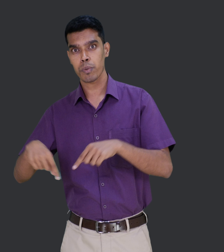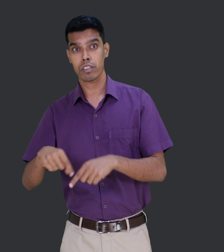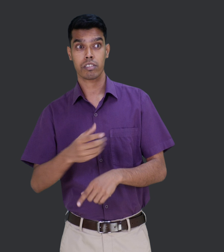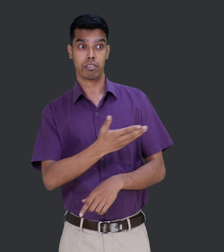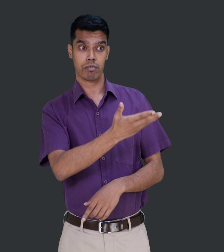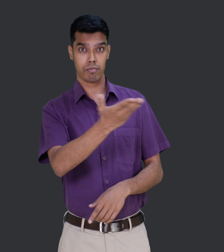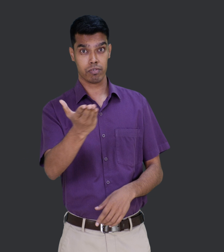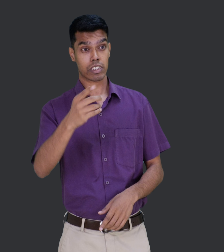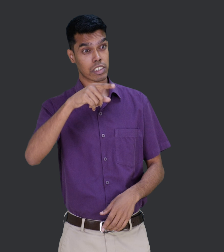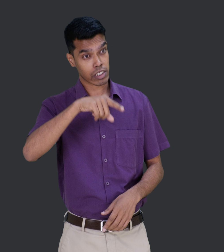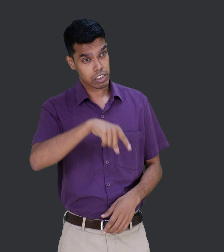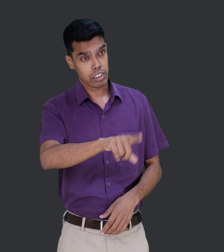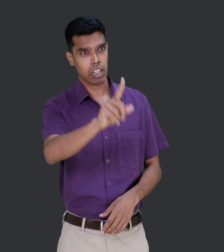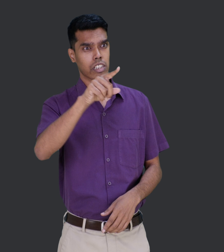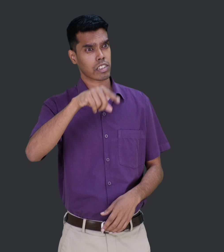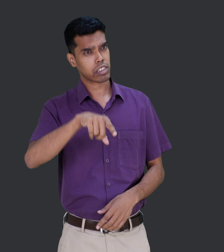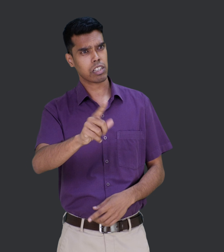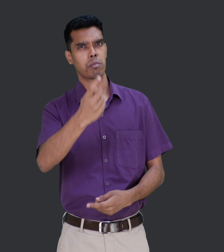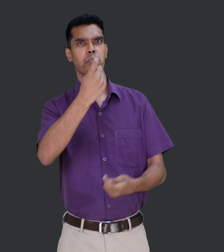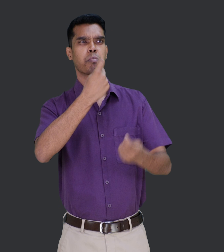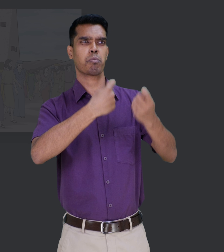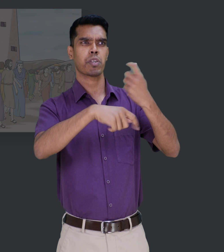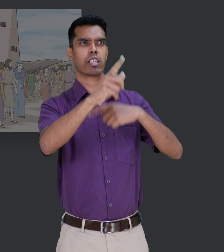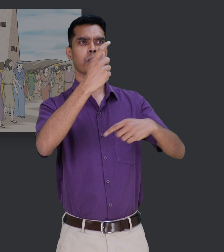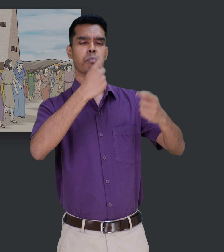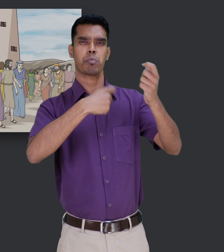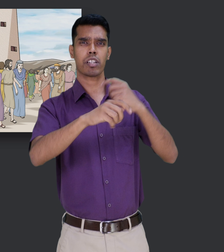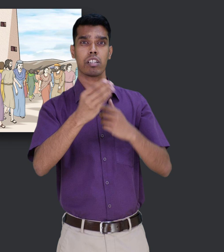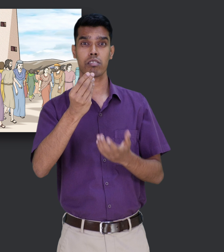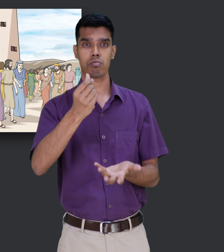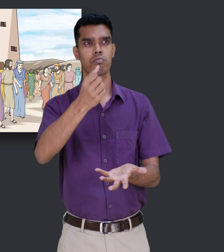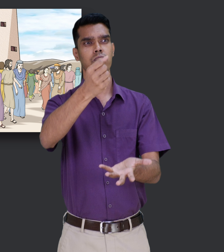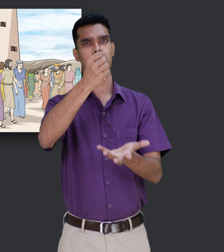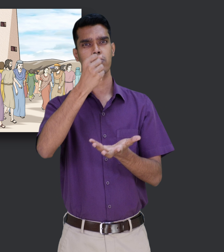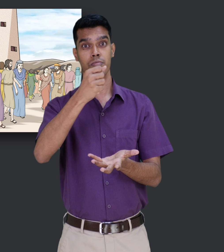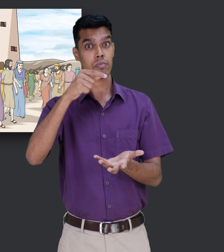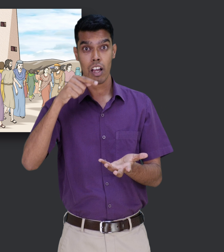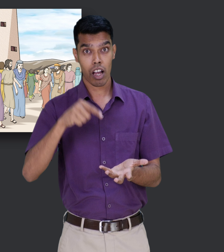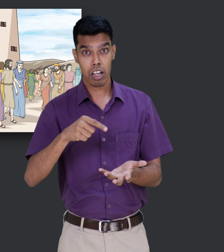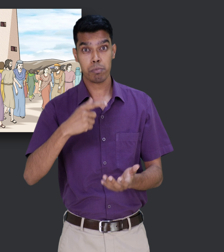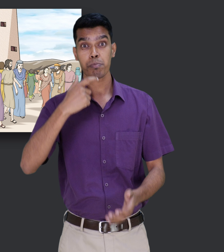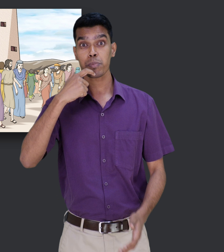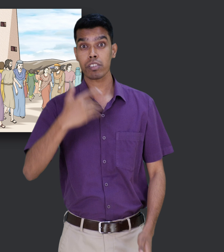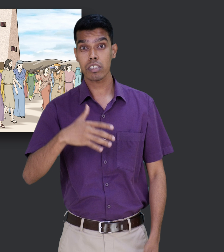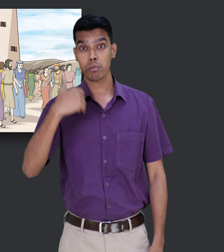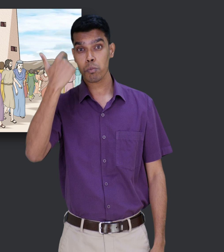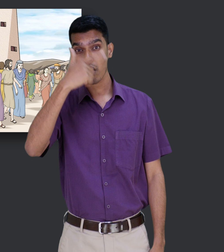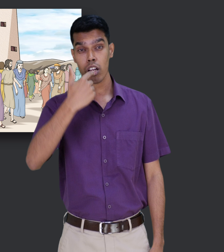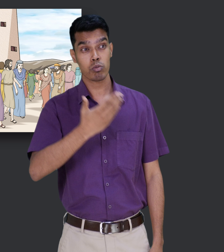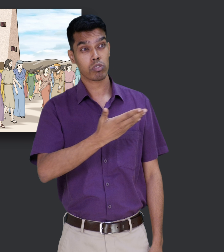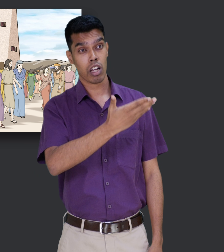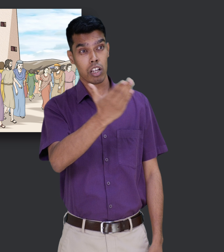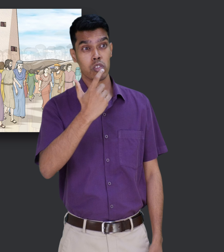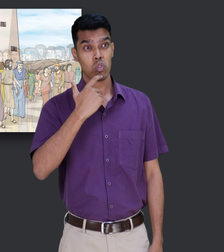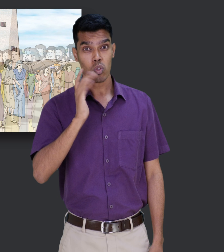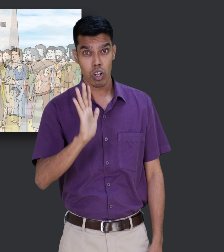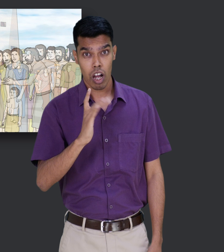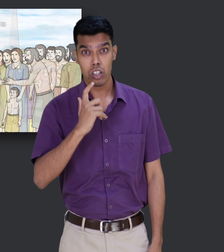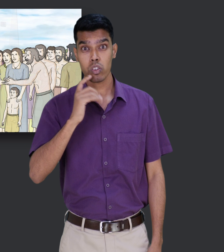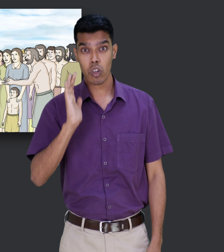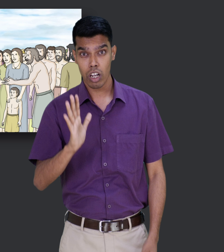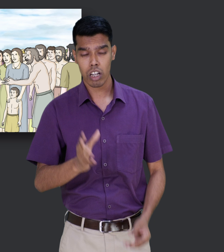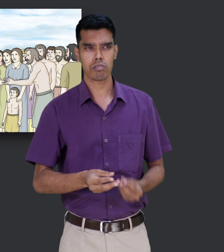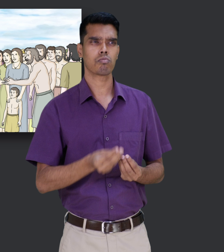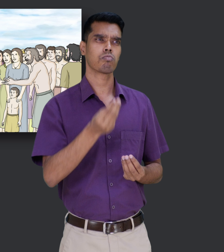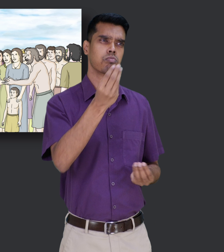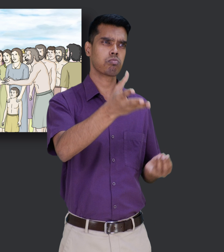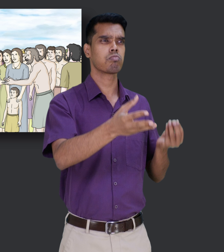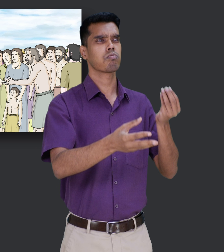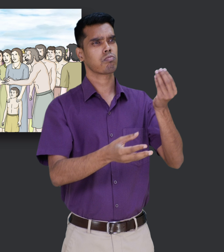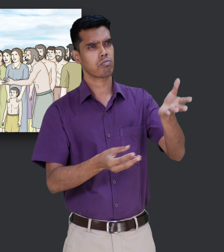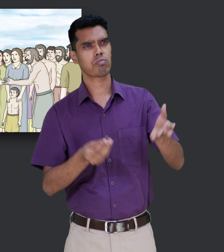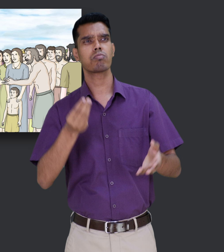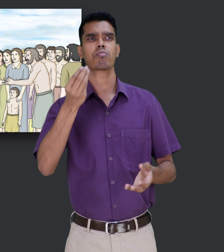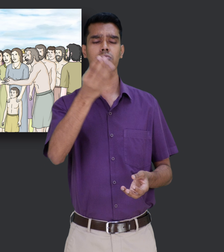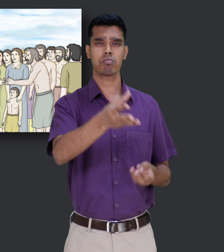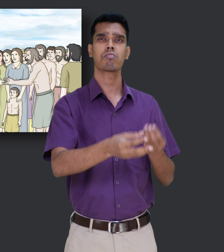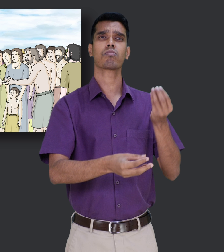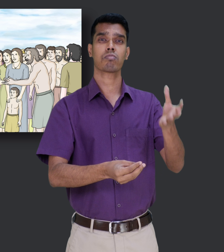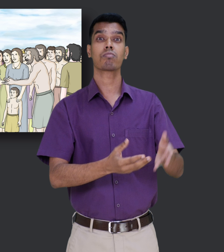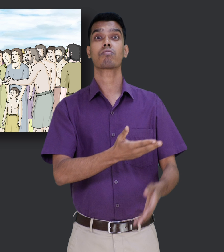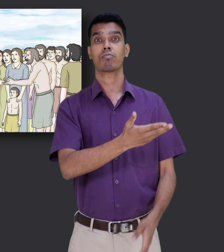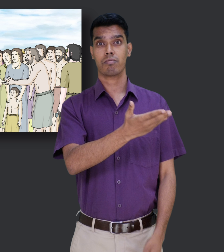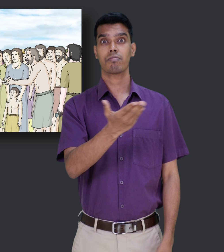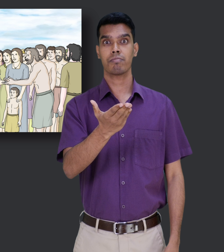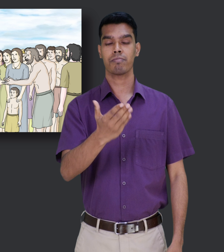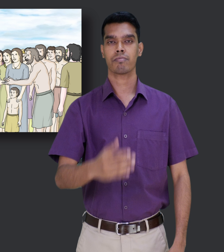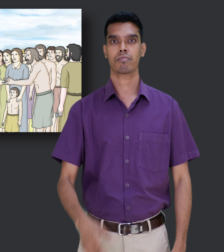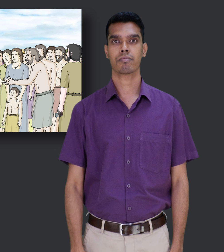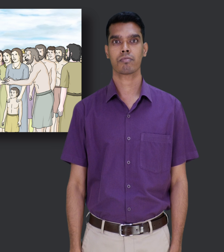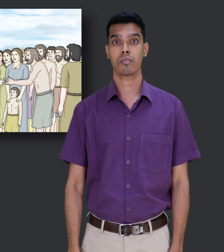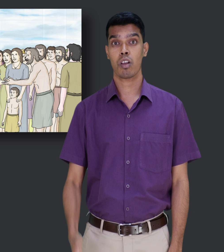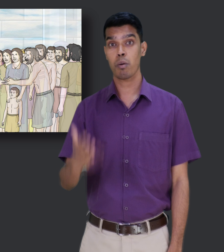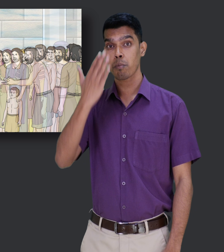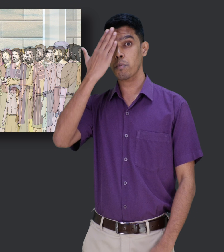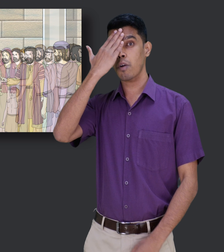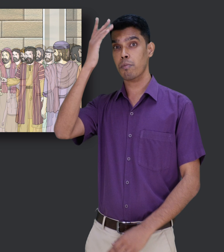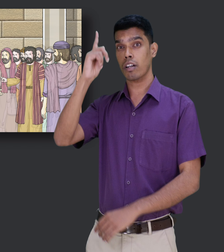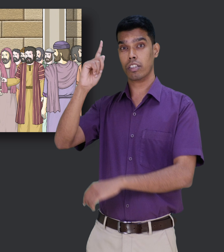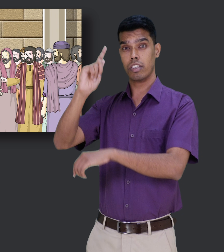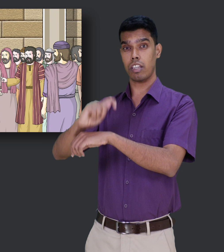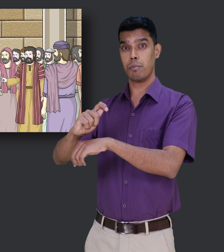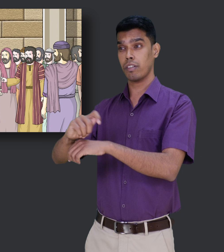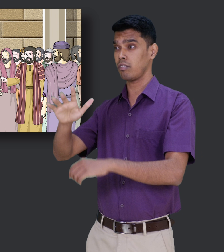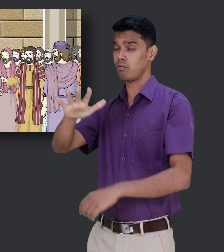Selling their possessions and goods, they shared with anyone who was in need.